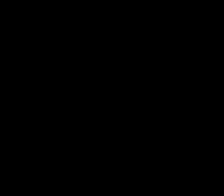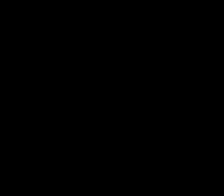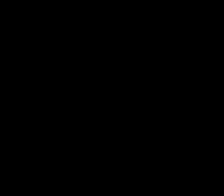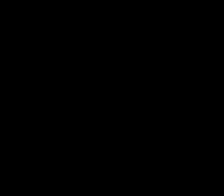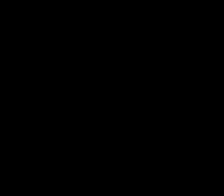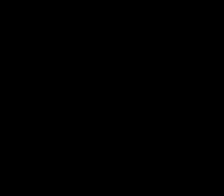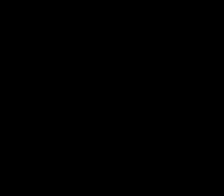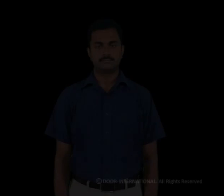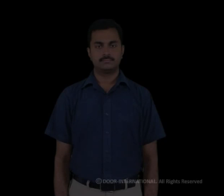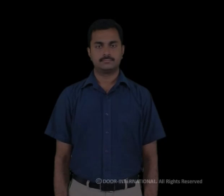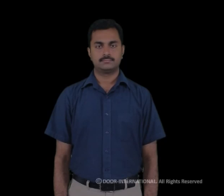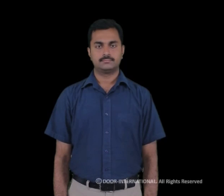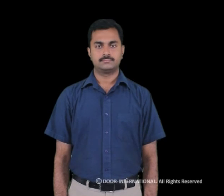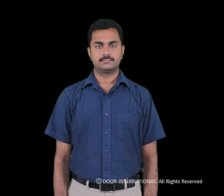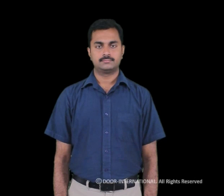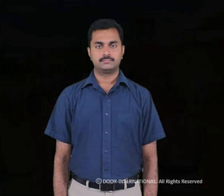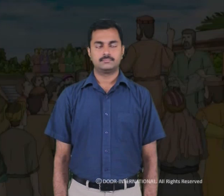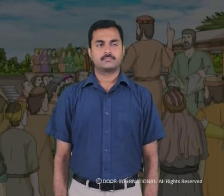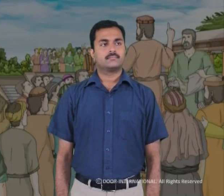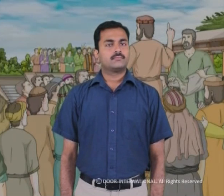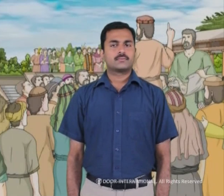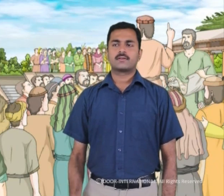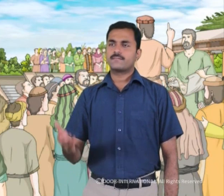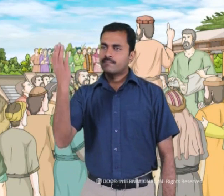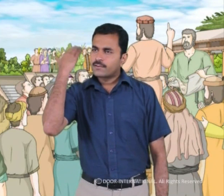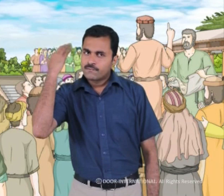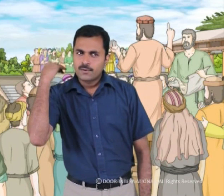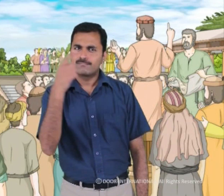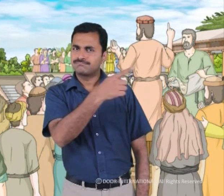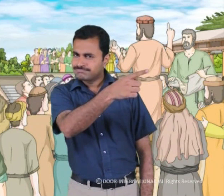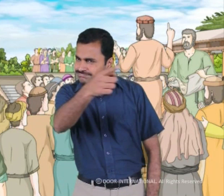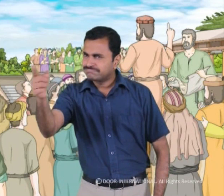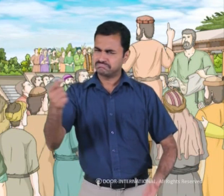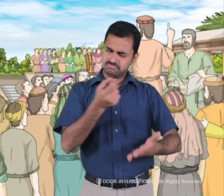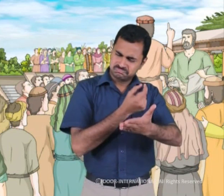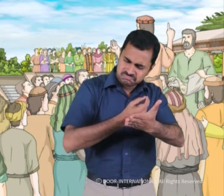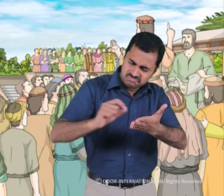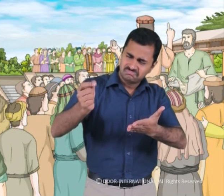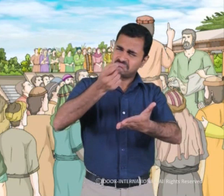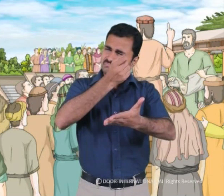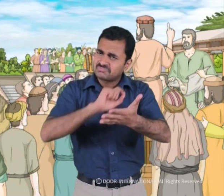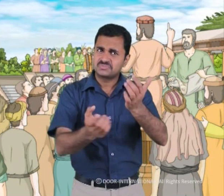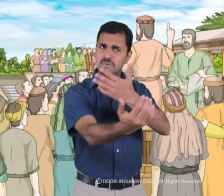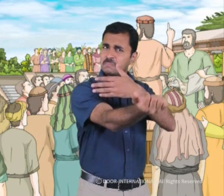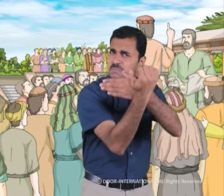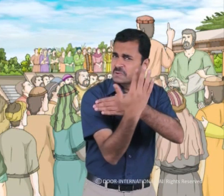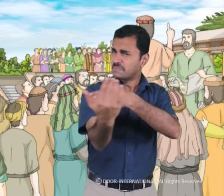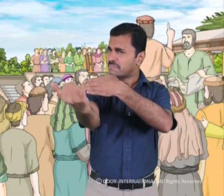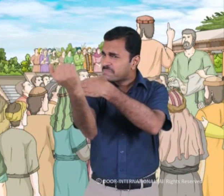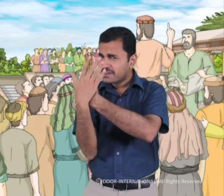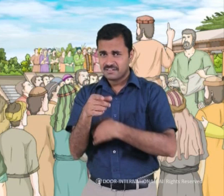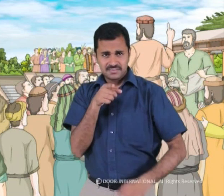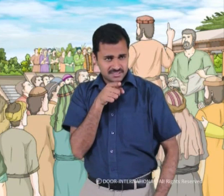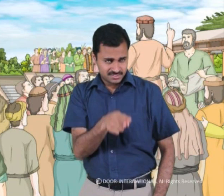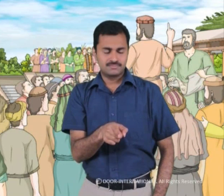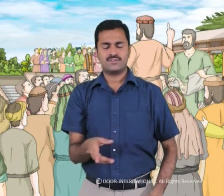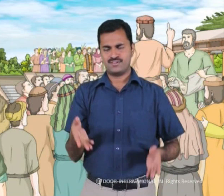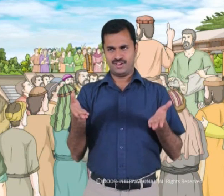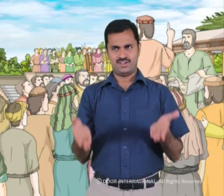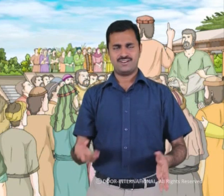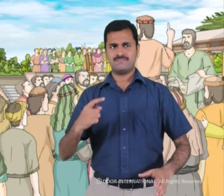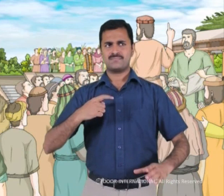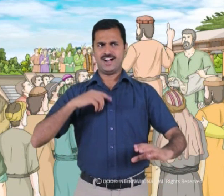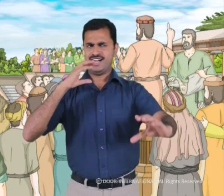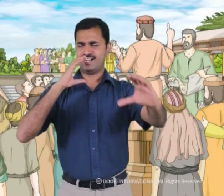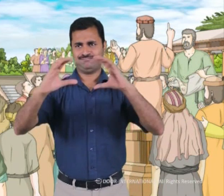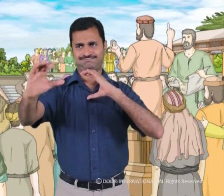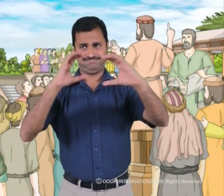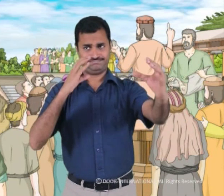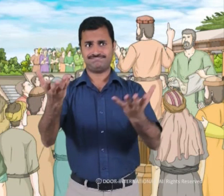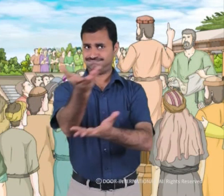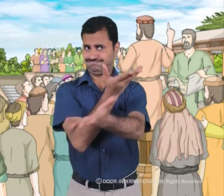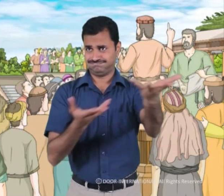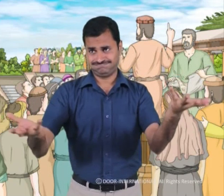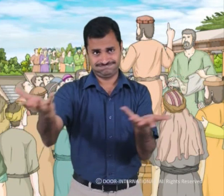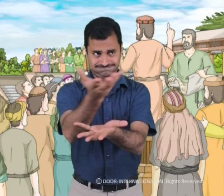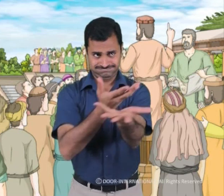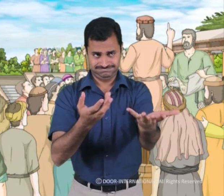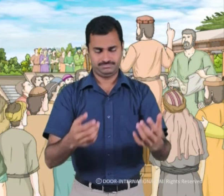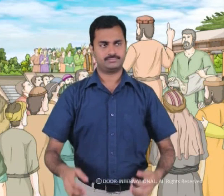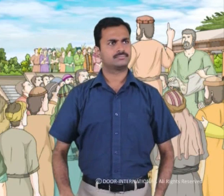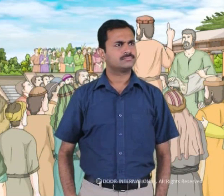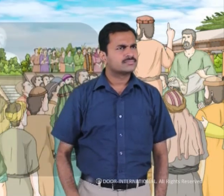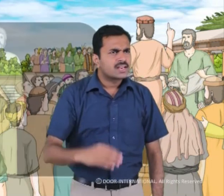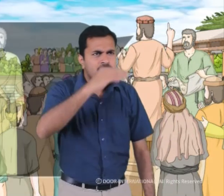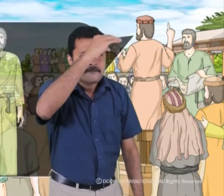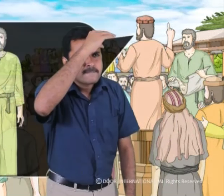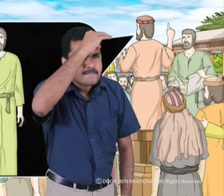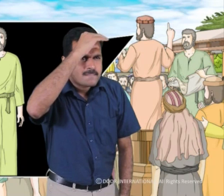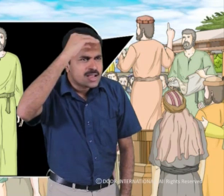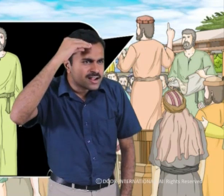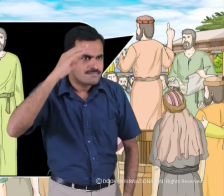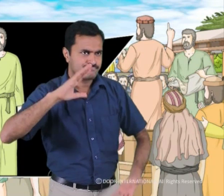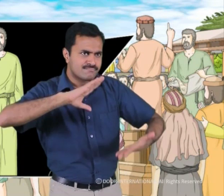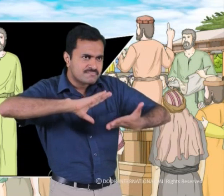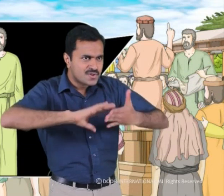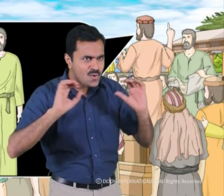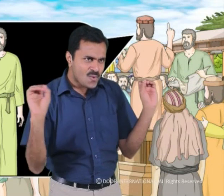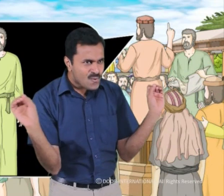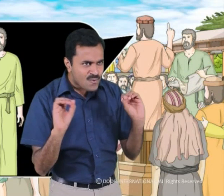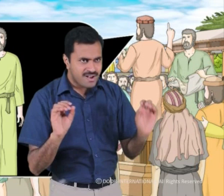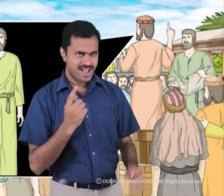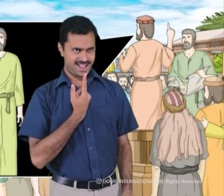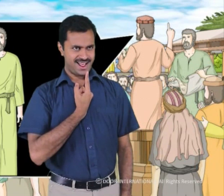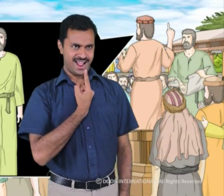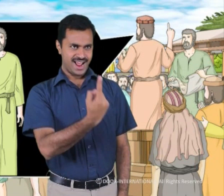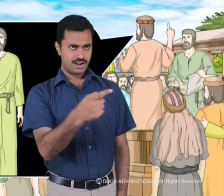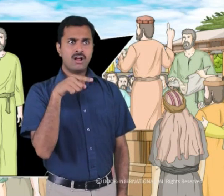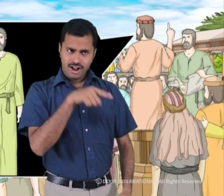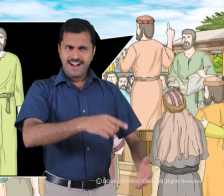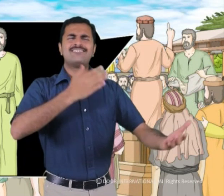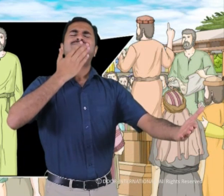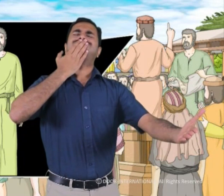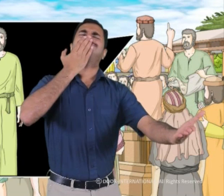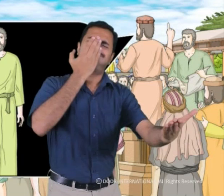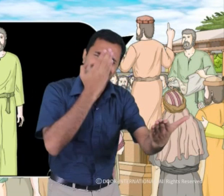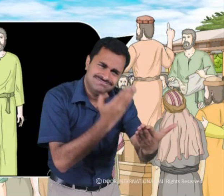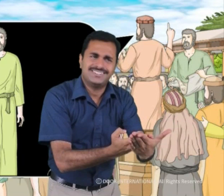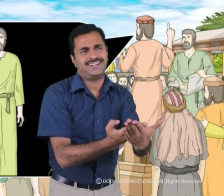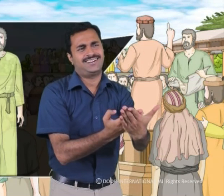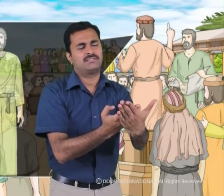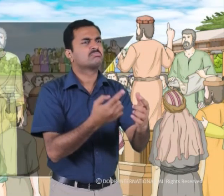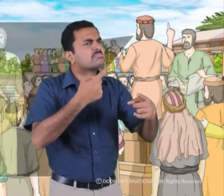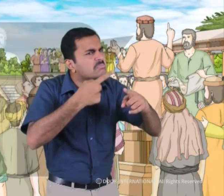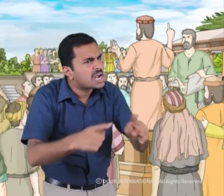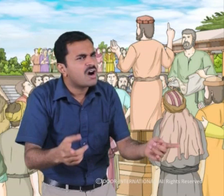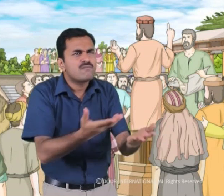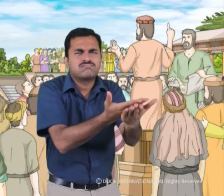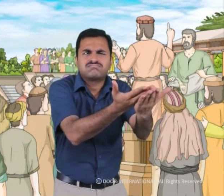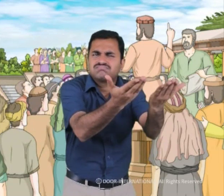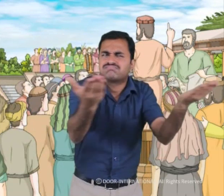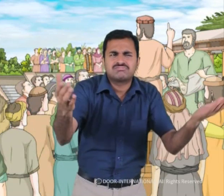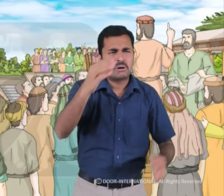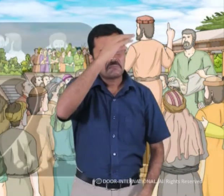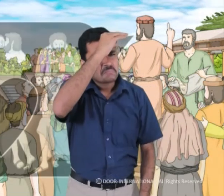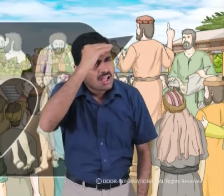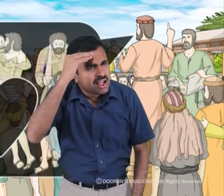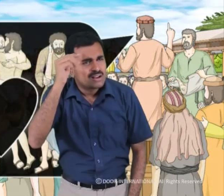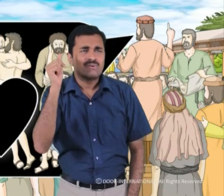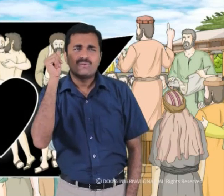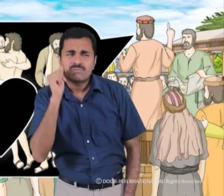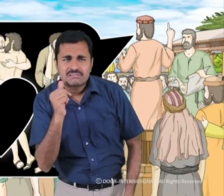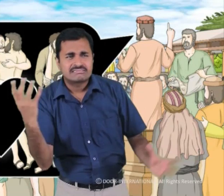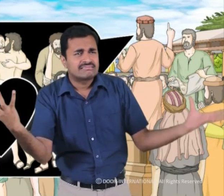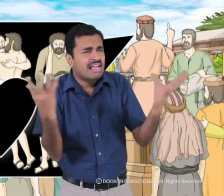Now for the matters you wrote about: It is good to abstain from sexual relations.